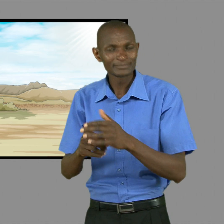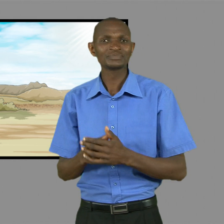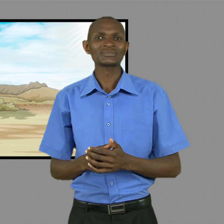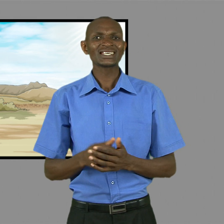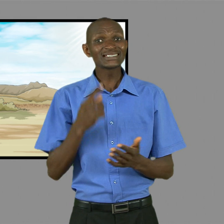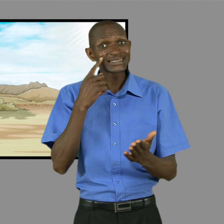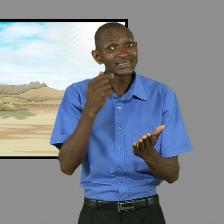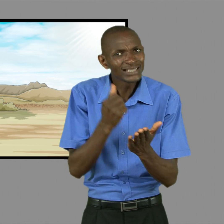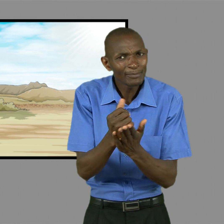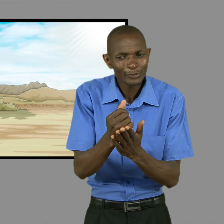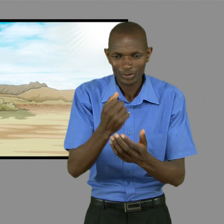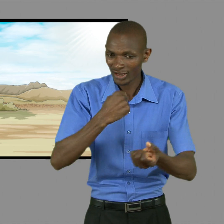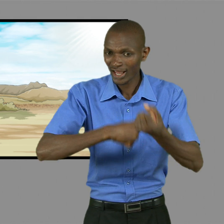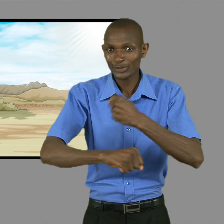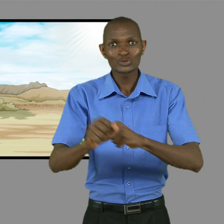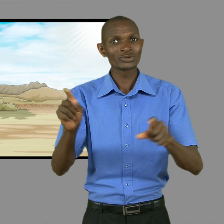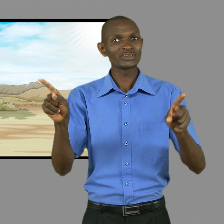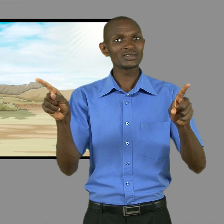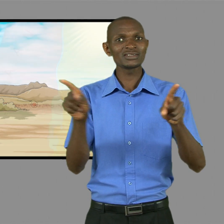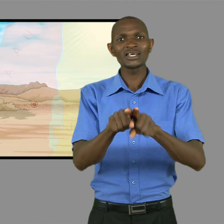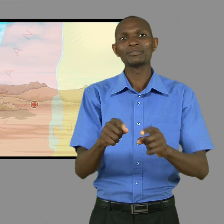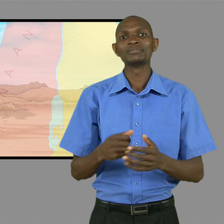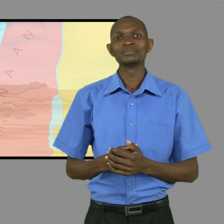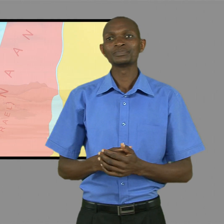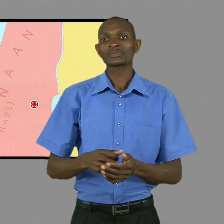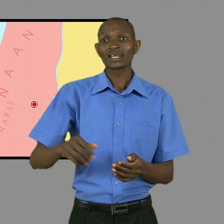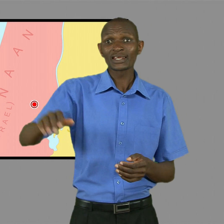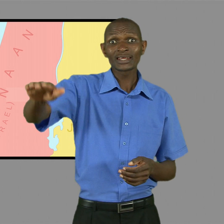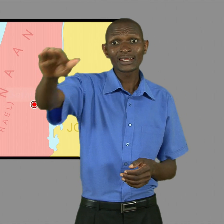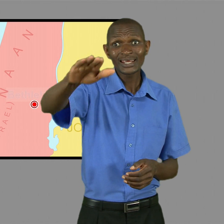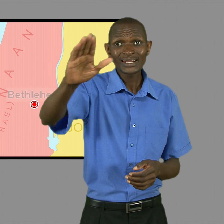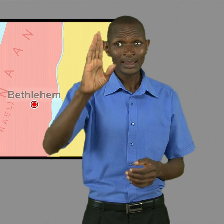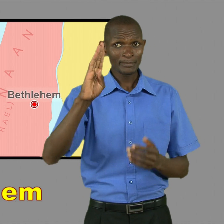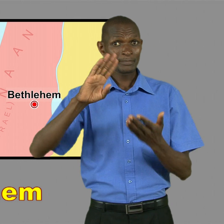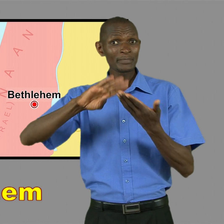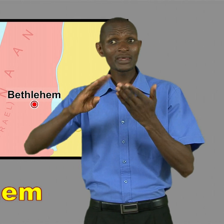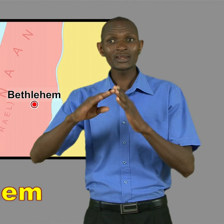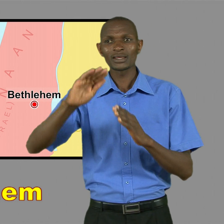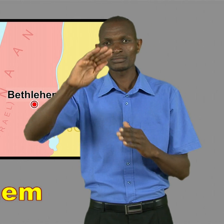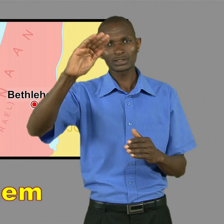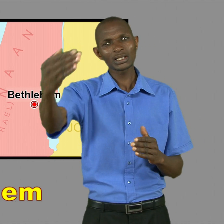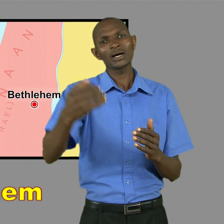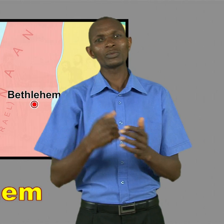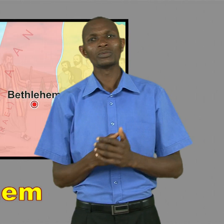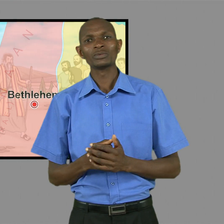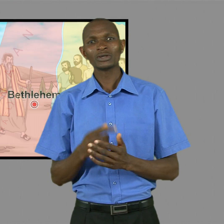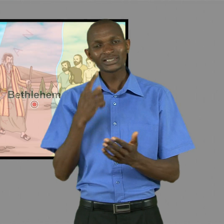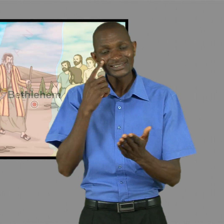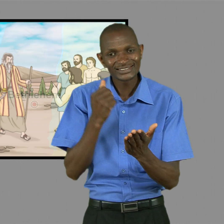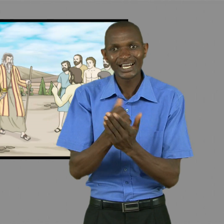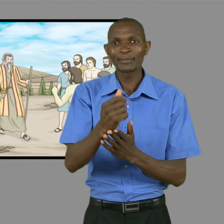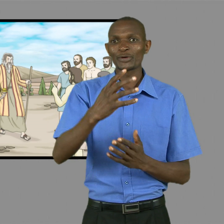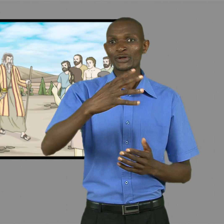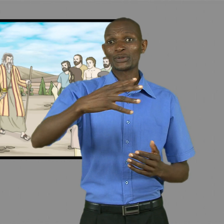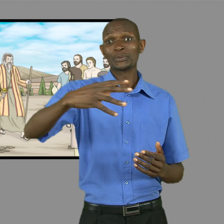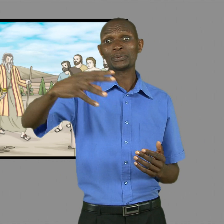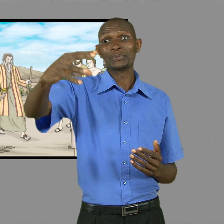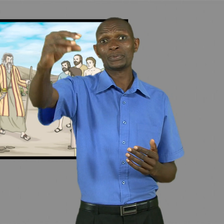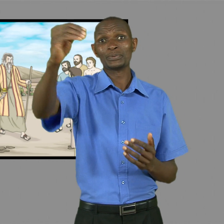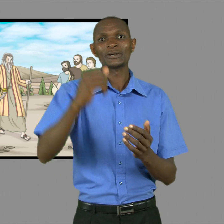So Samuel did what the LORD had said and went to Bethlehem.